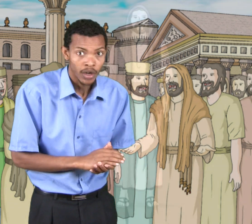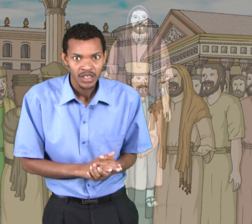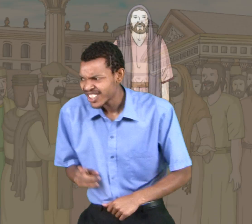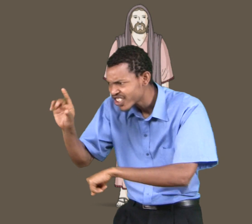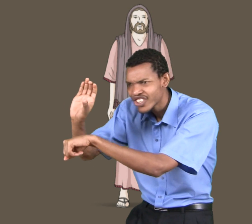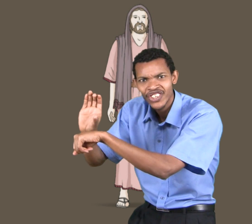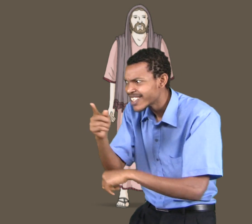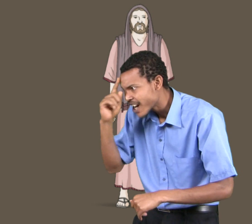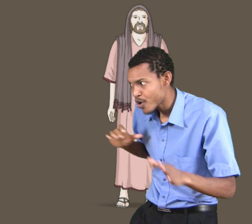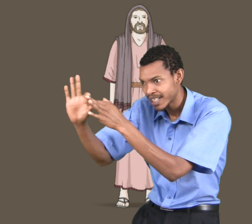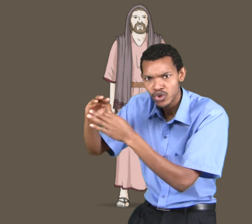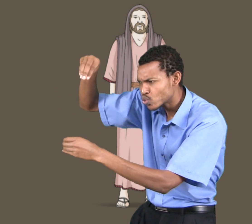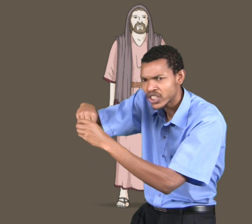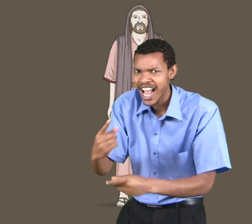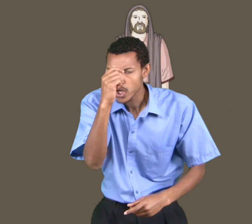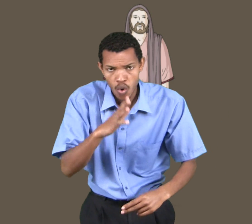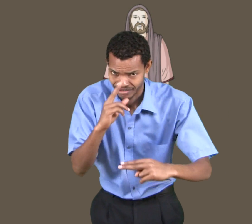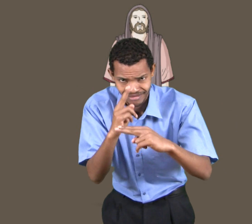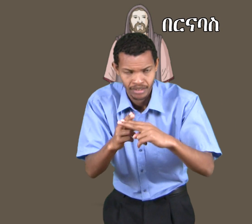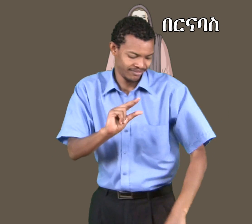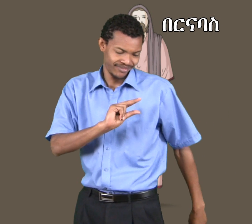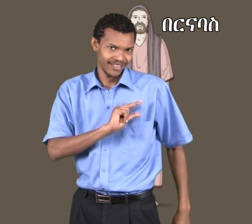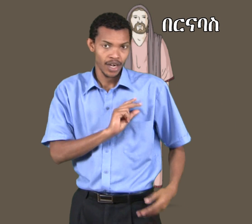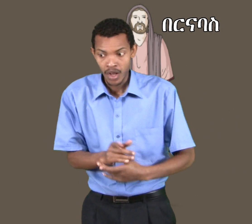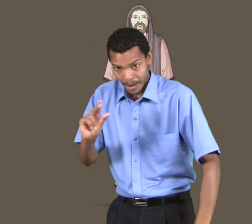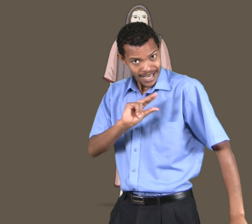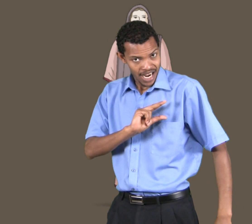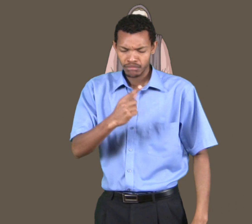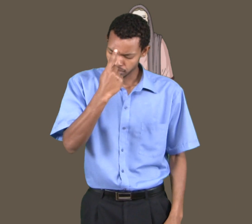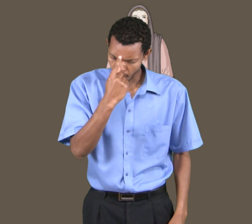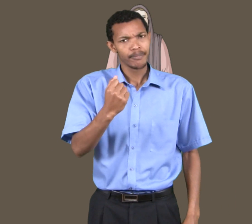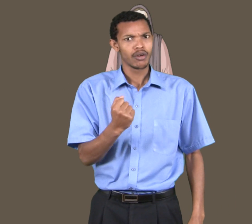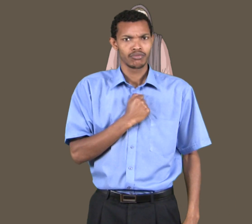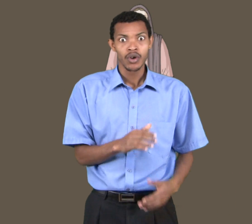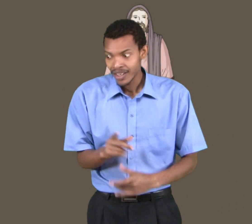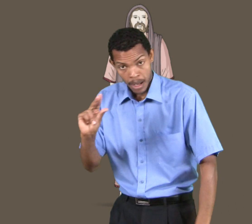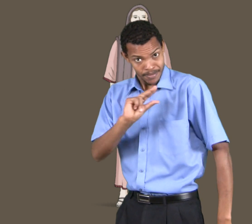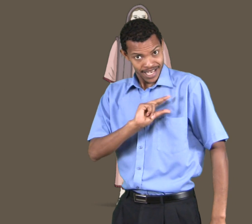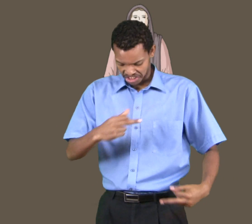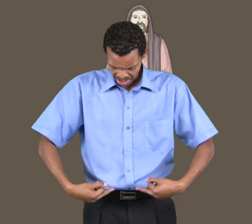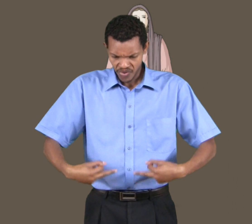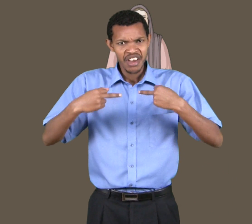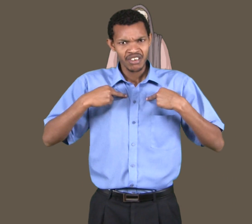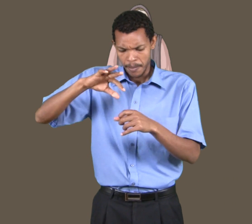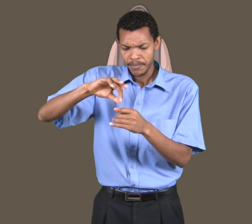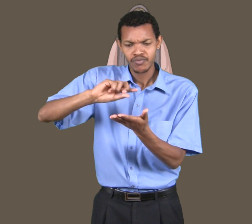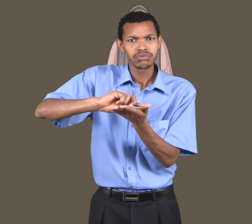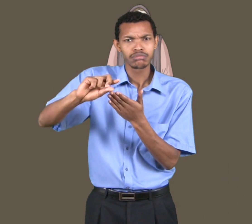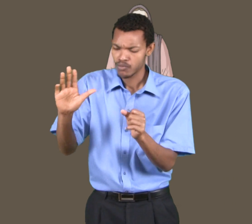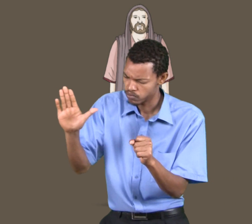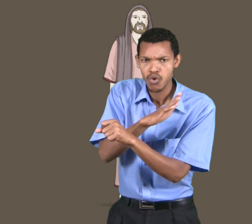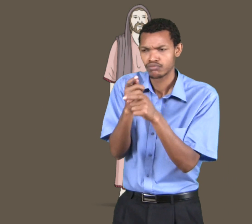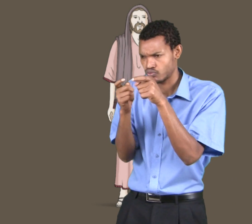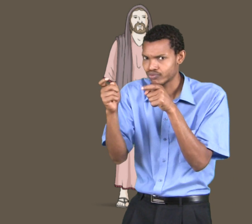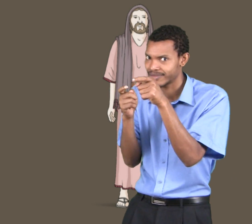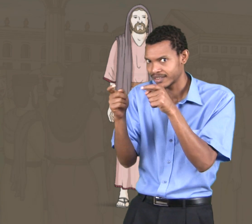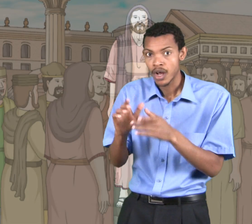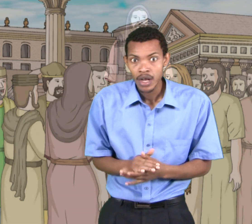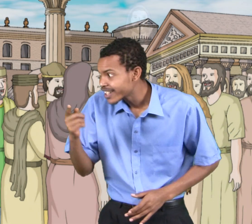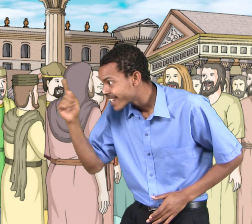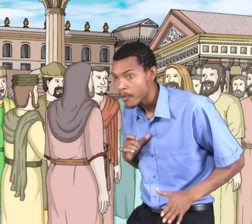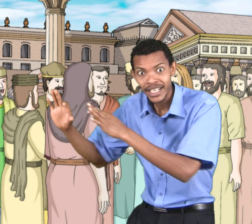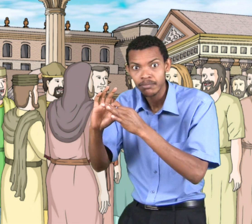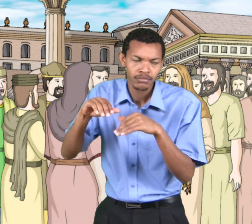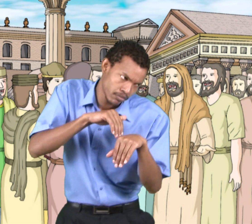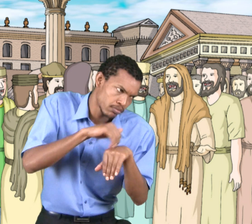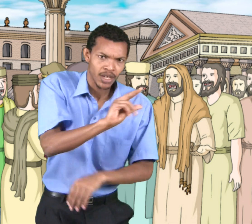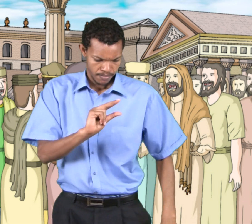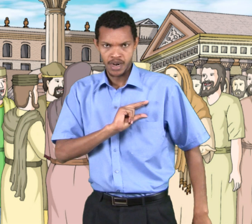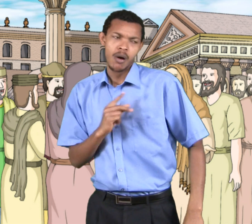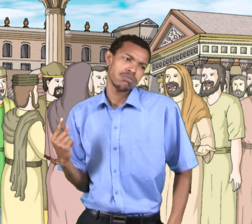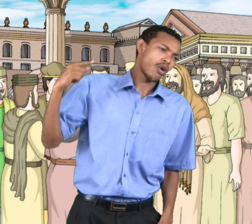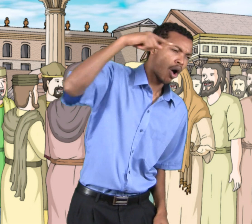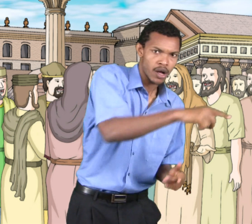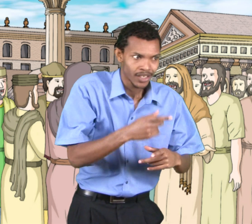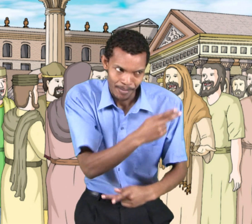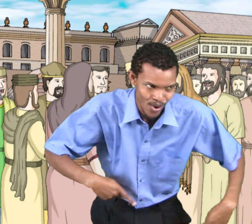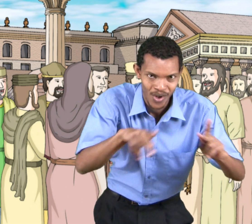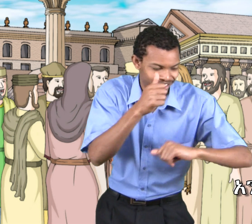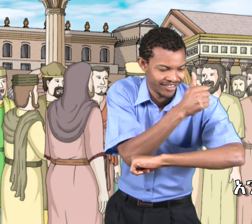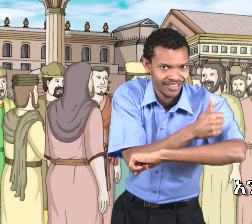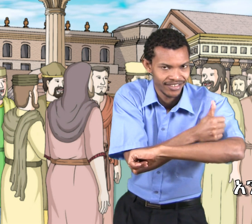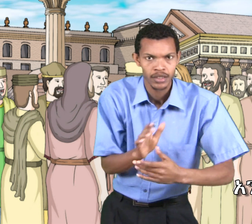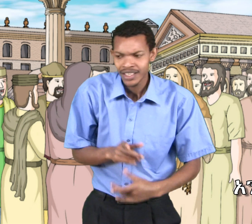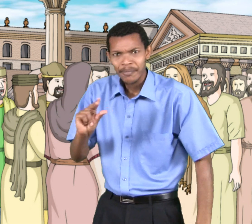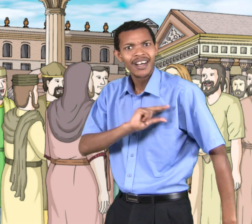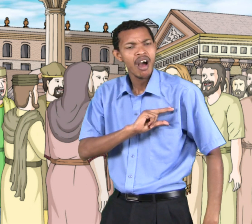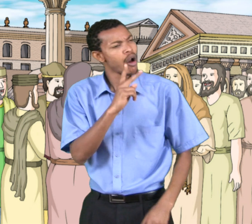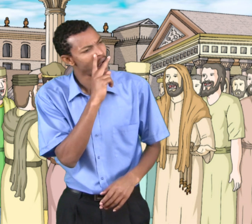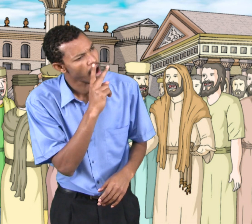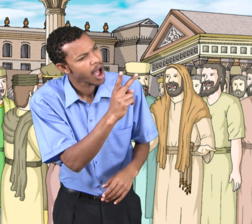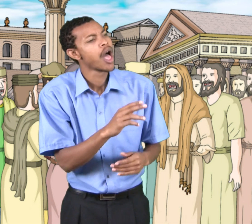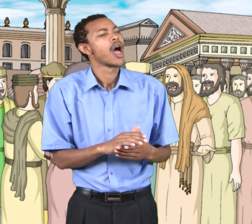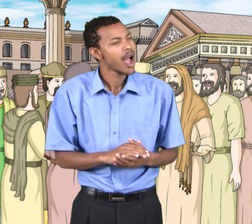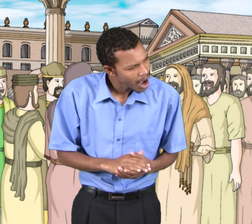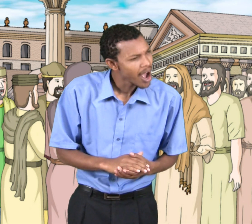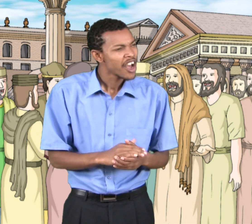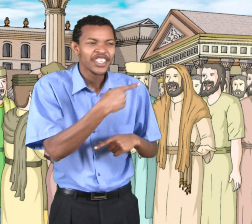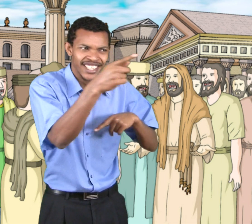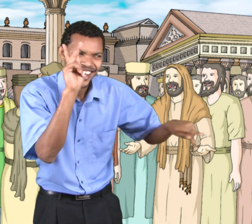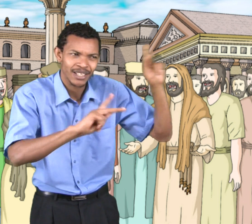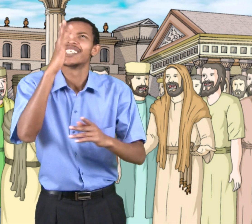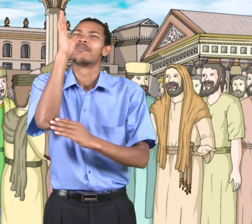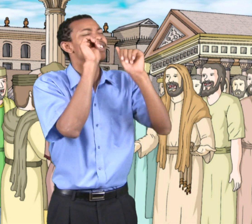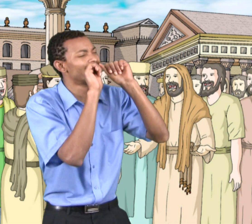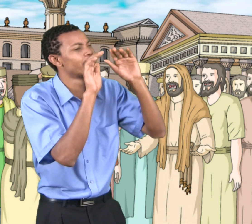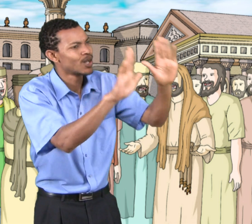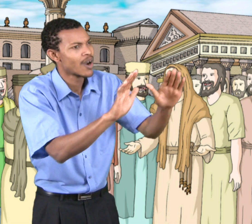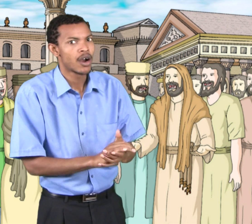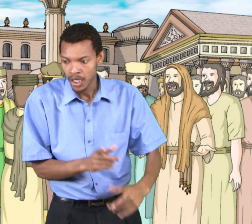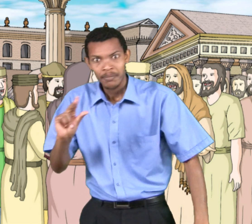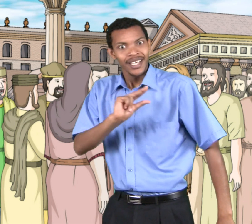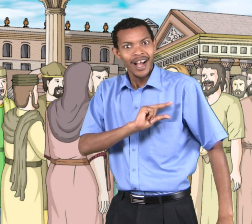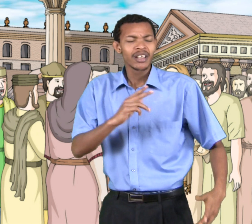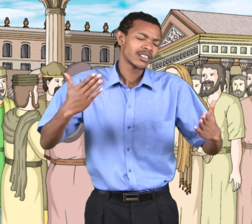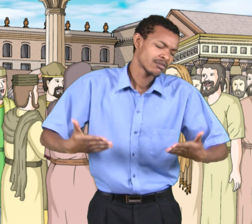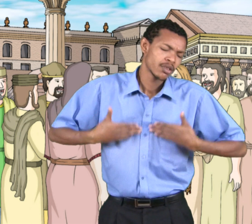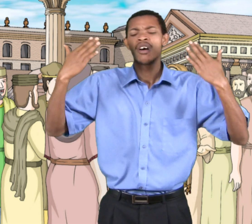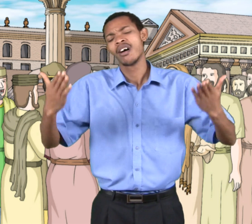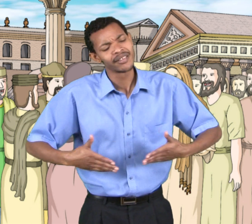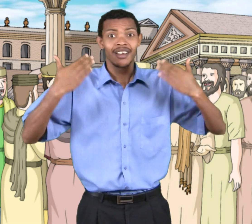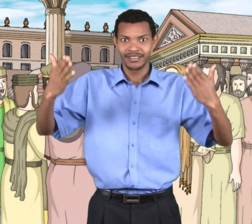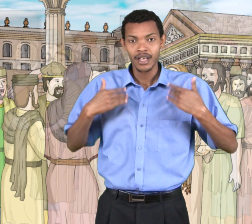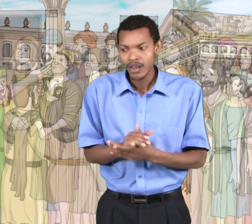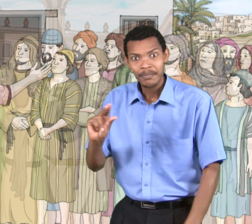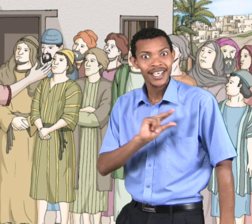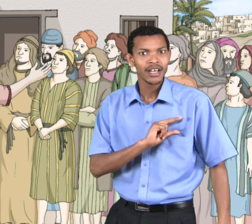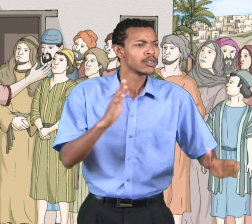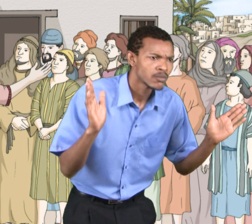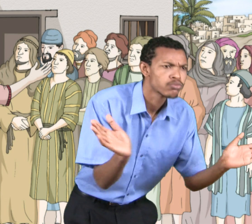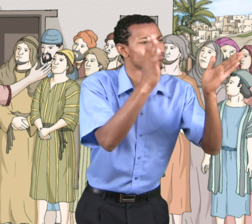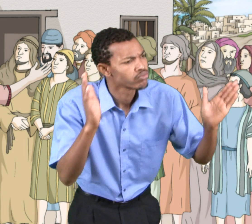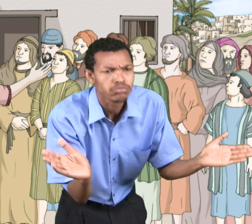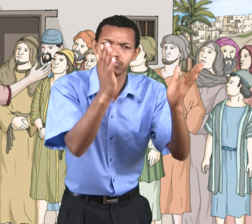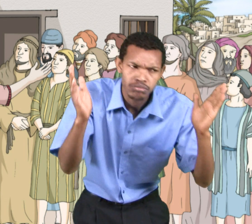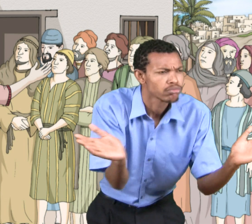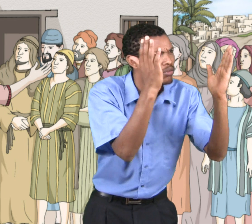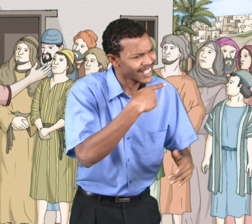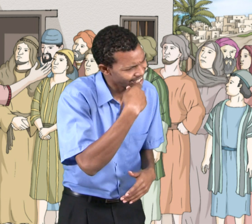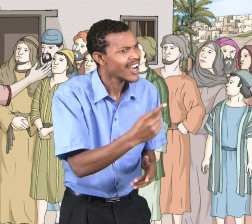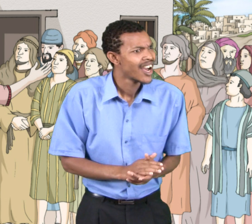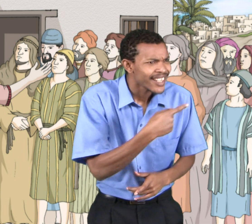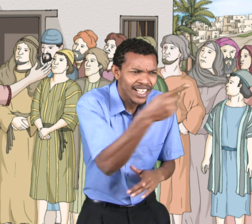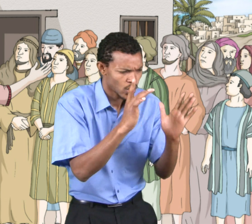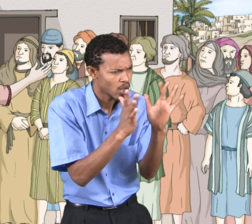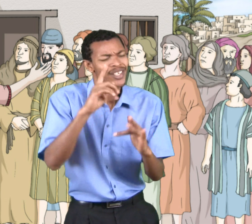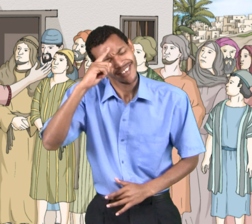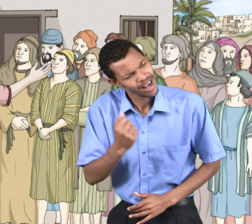When he arrived and saw the grace of God, he rejoiced and encouraged them all to abide in the Lord with all their hearts.